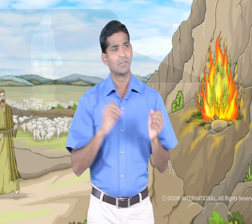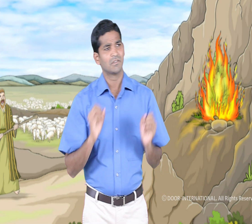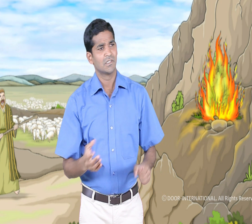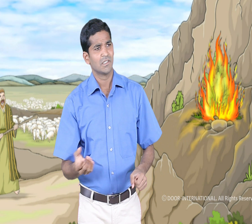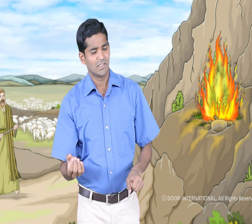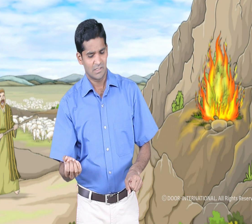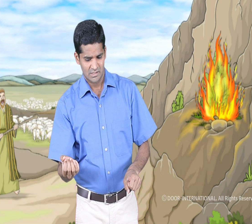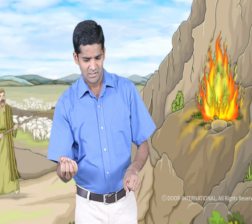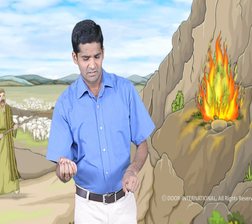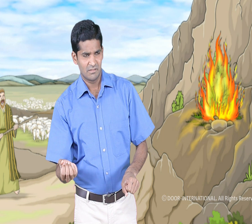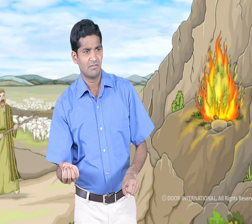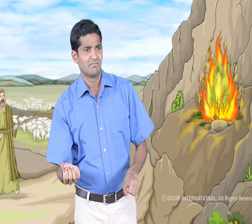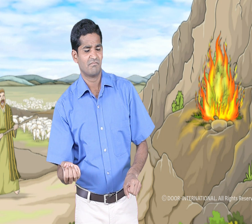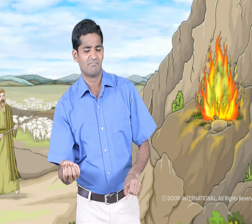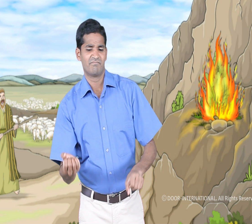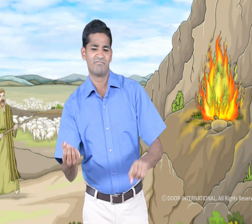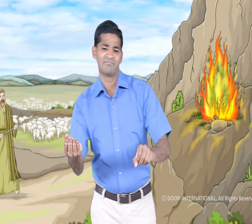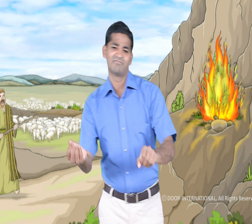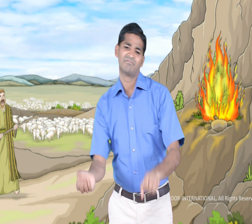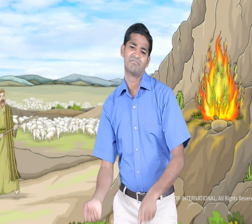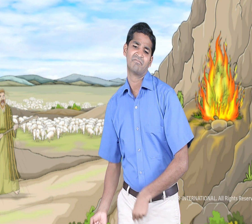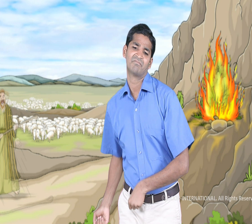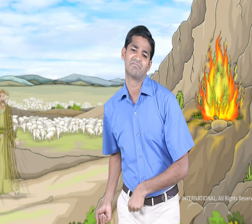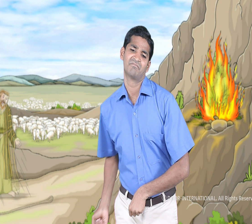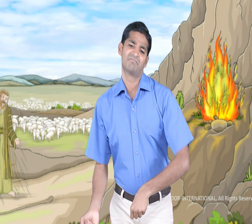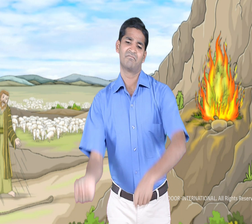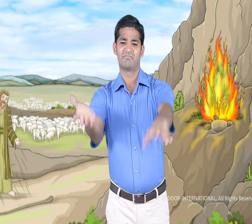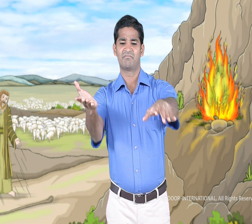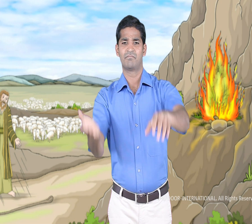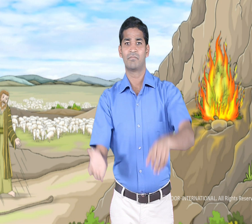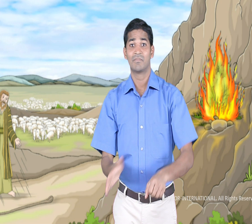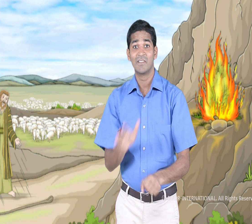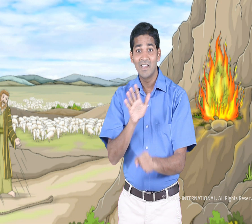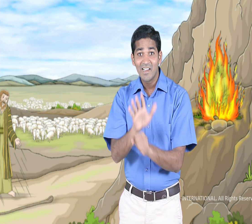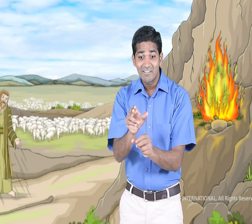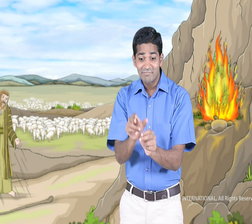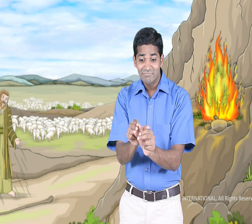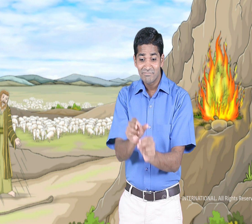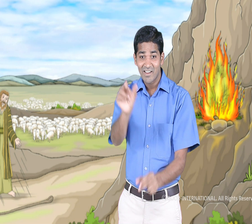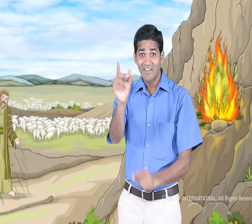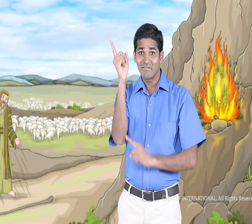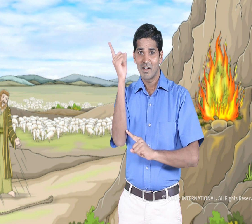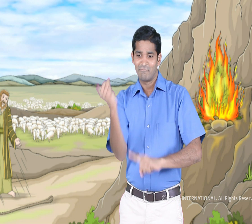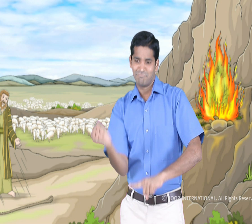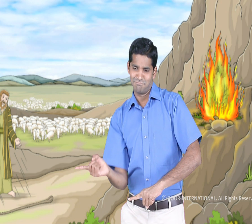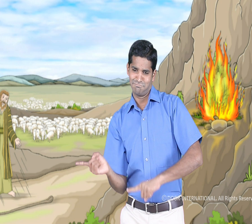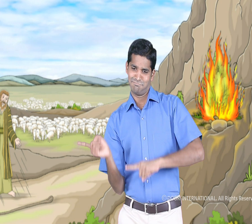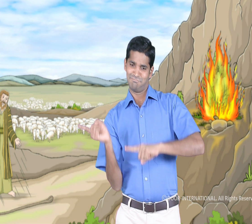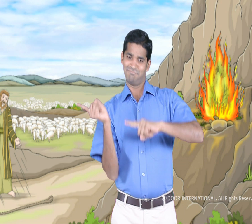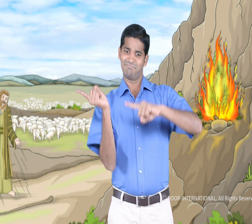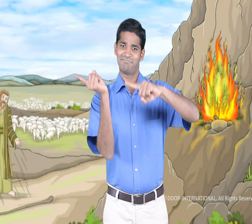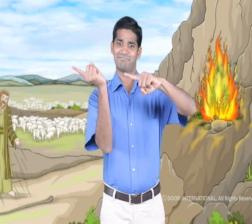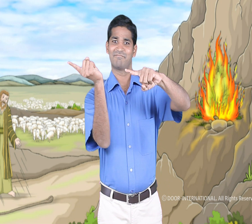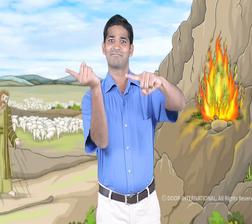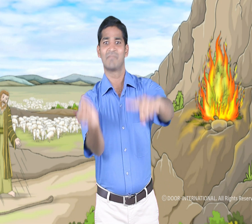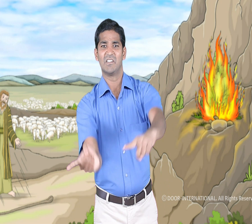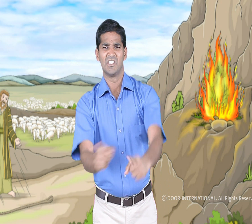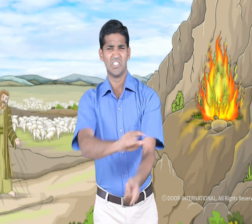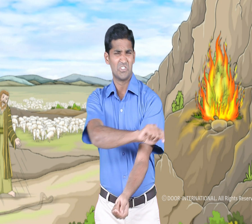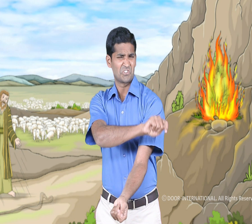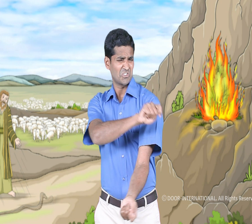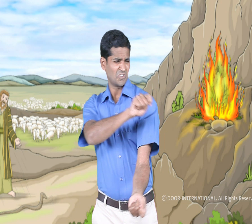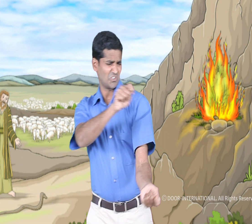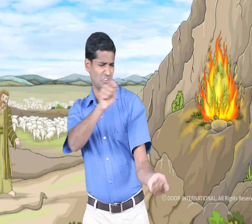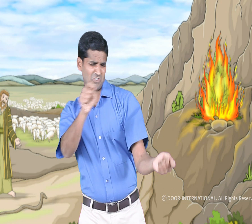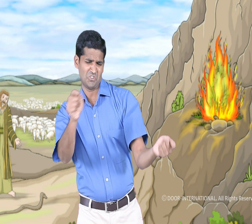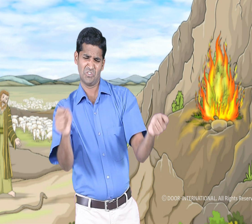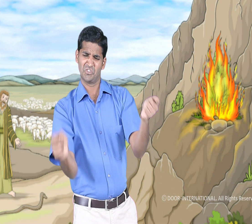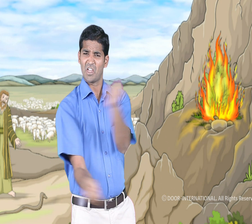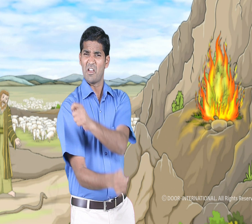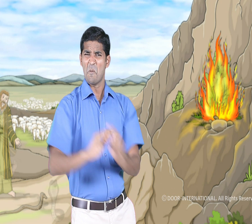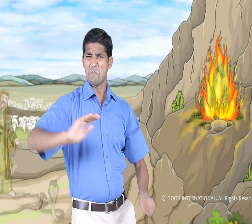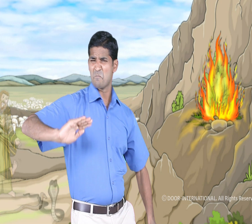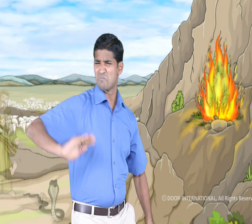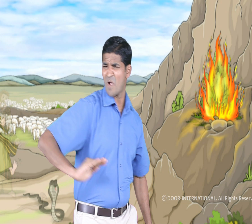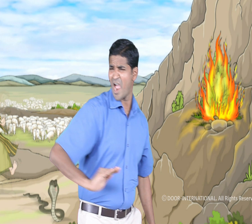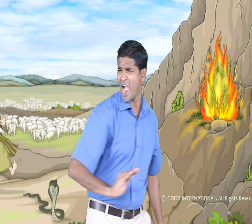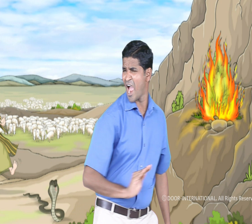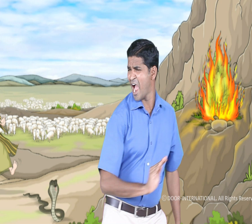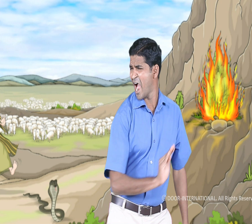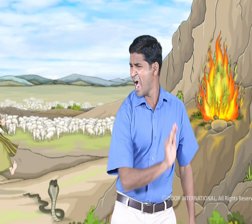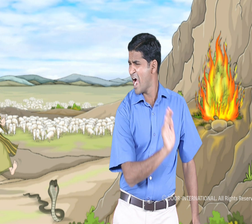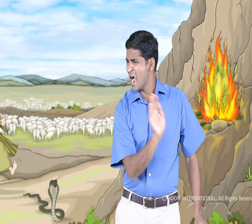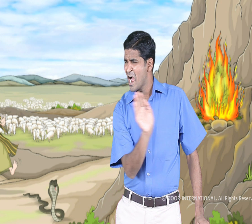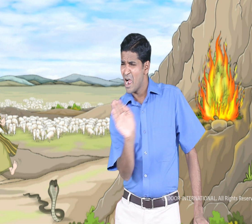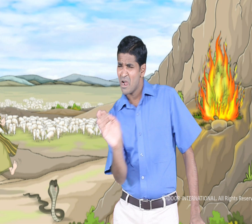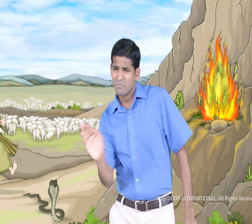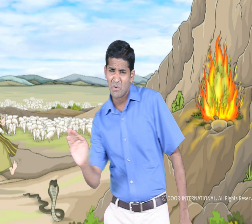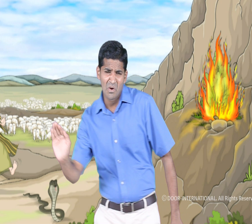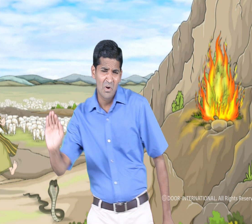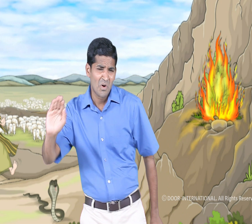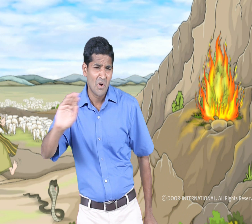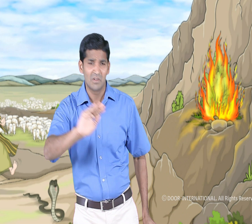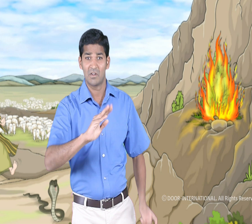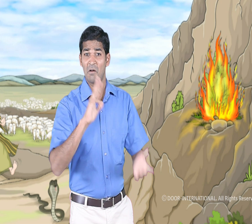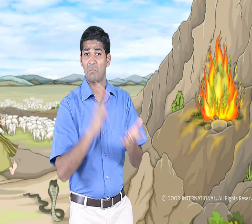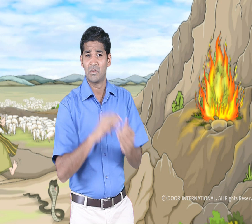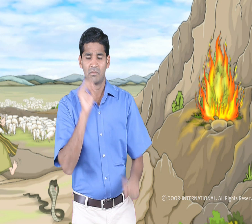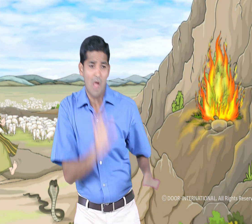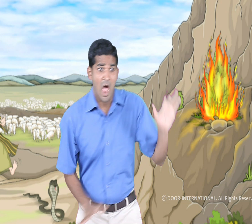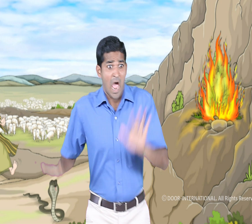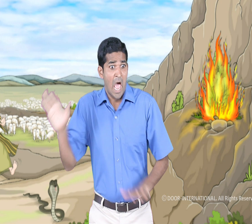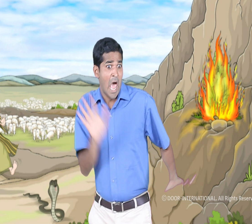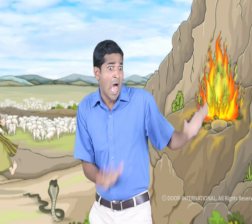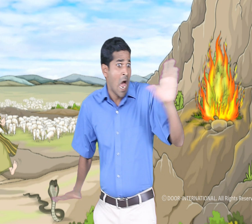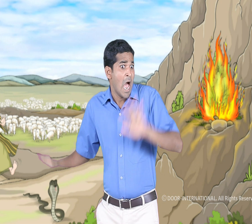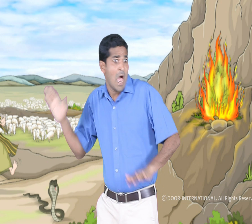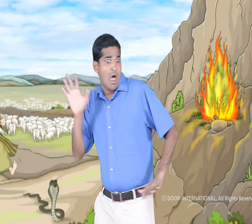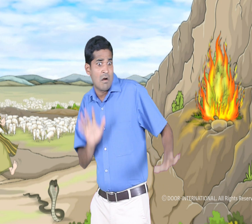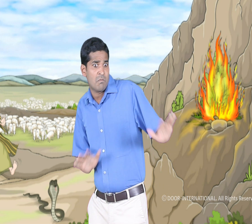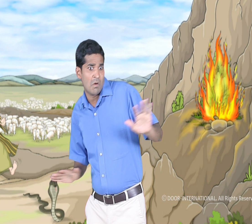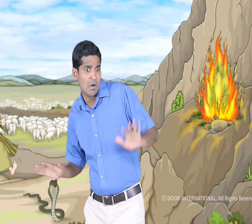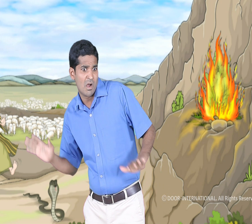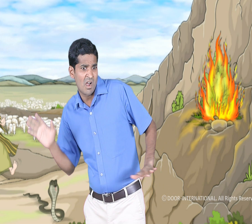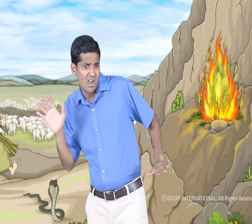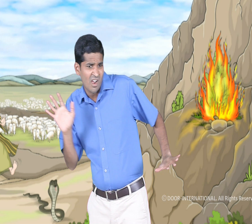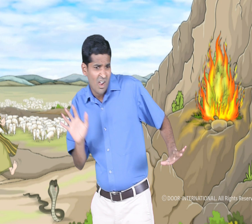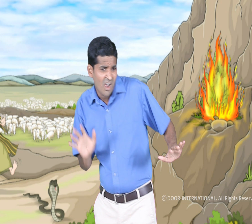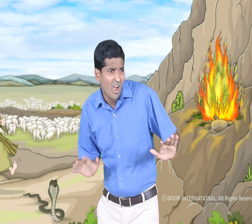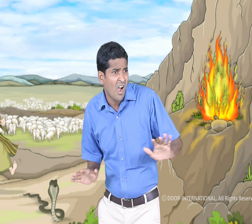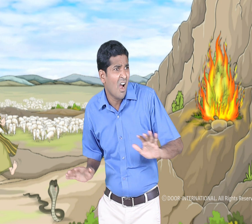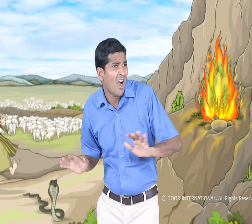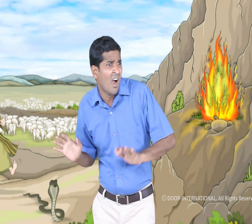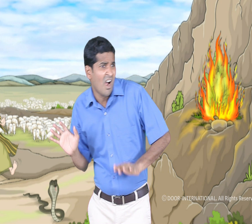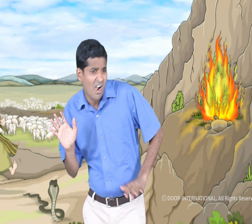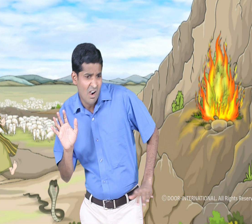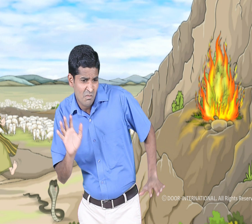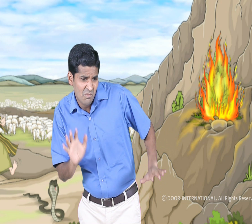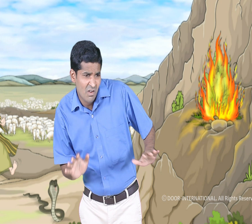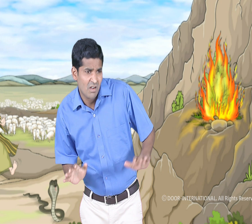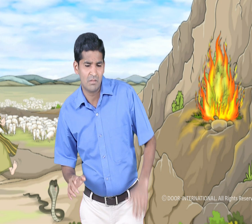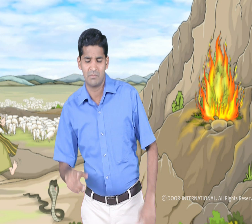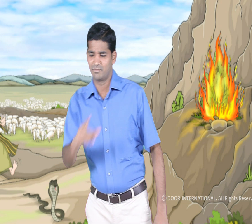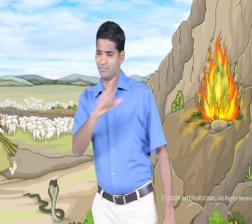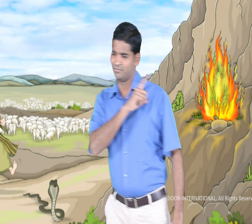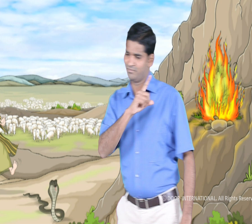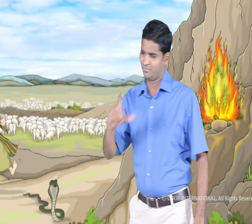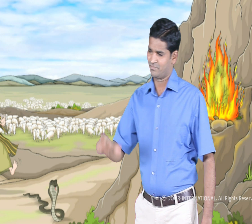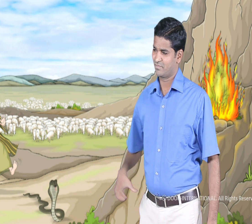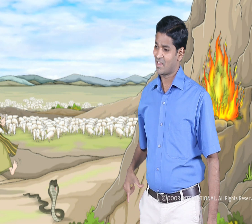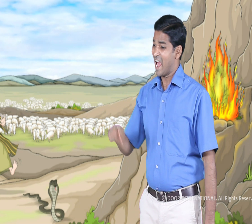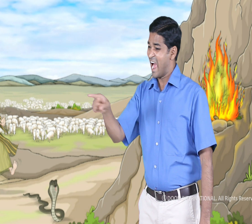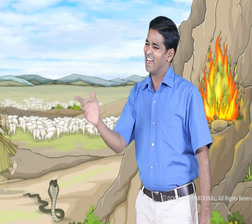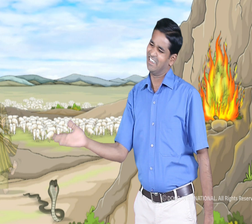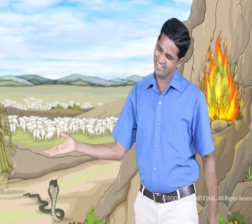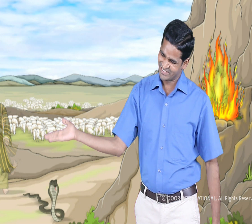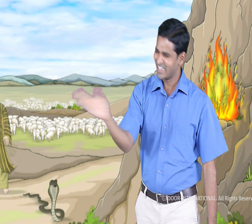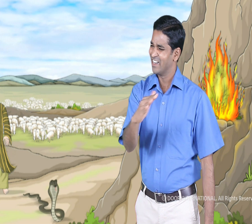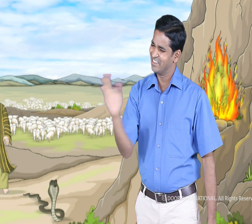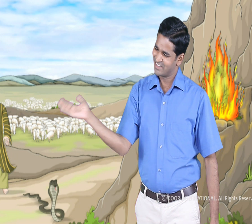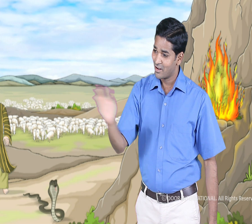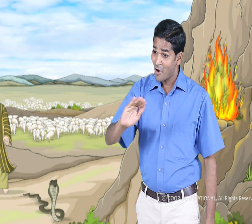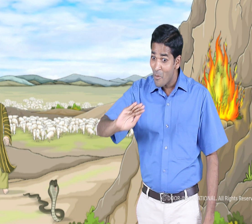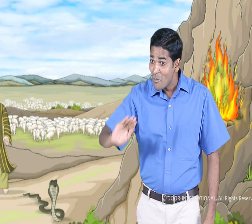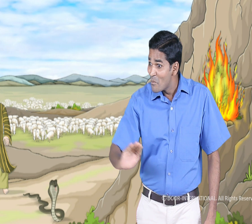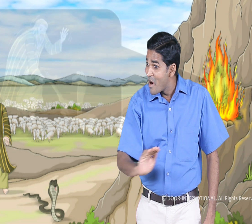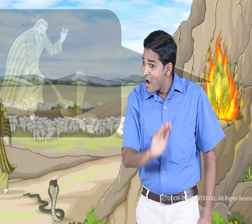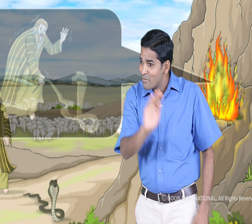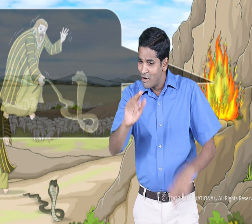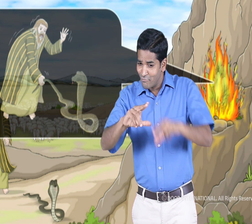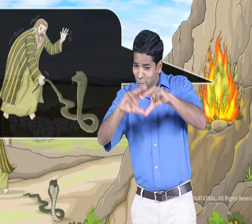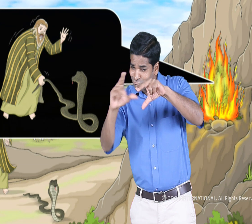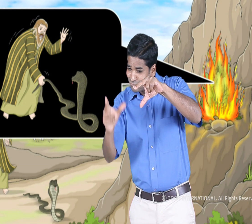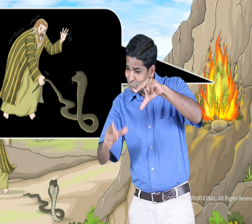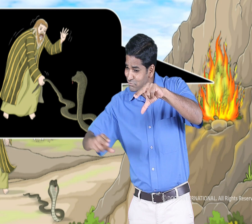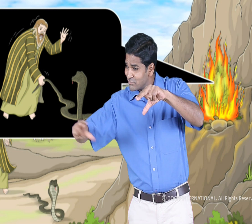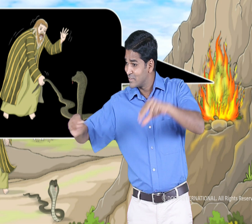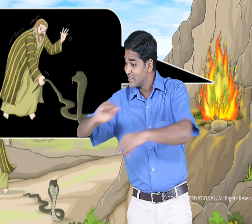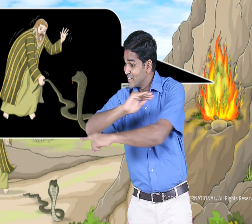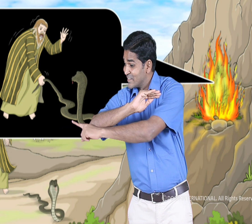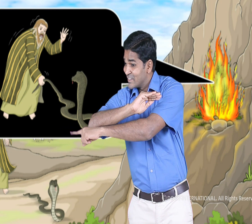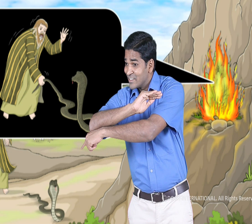So Moses threw it on the ground, and it became a snake, and he ran from it.